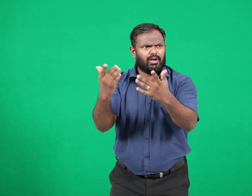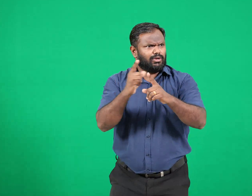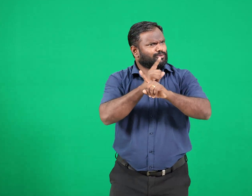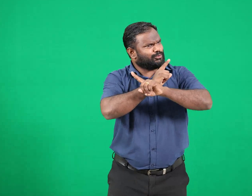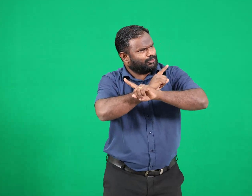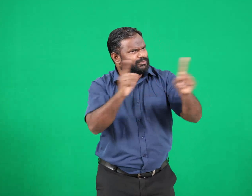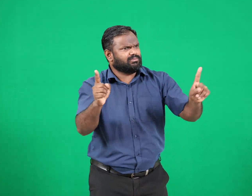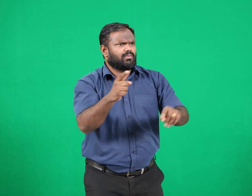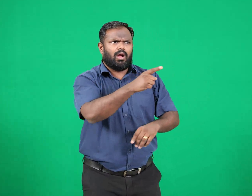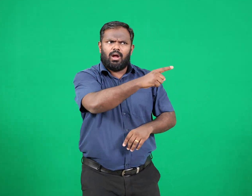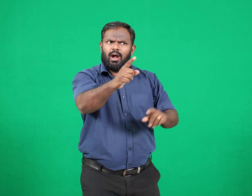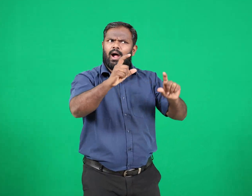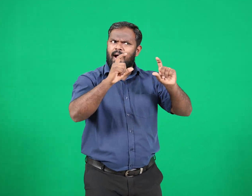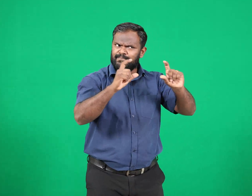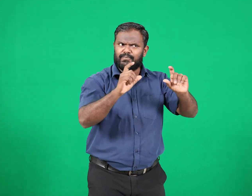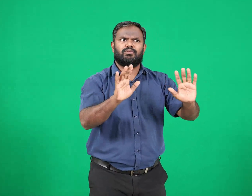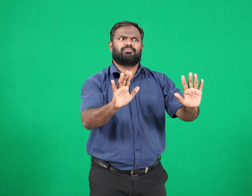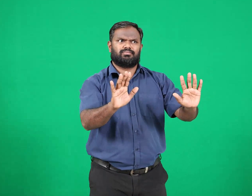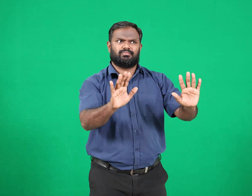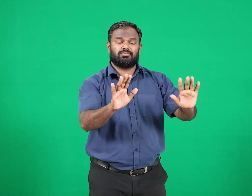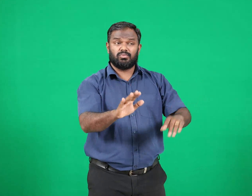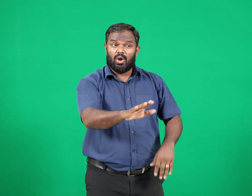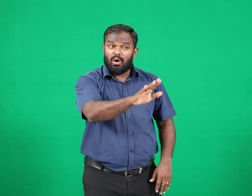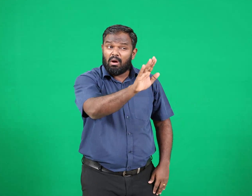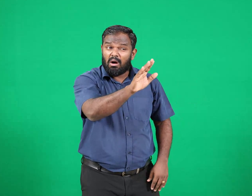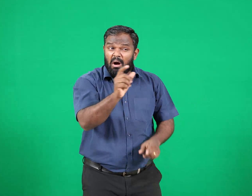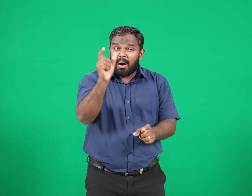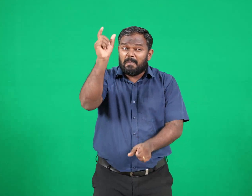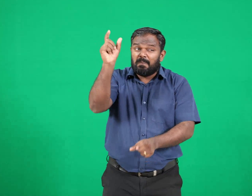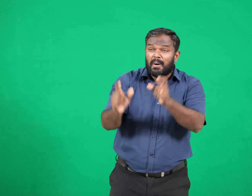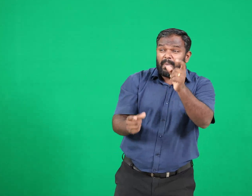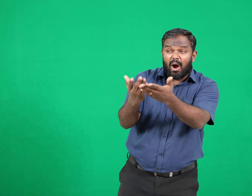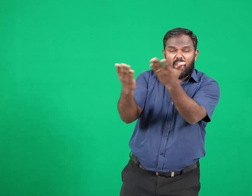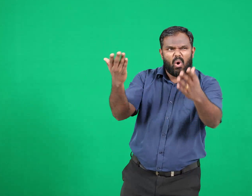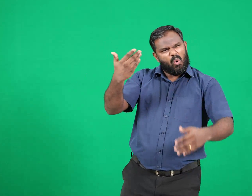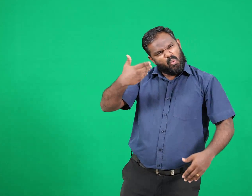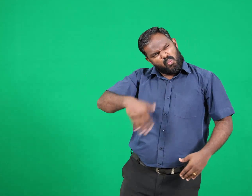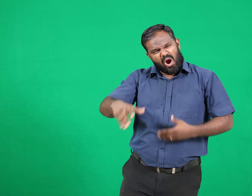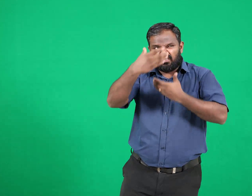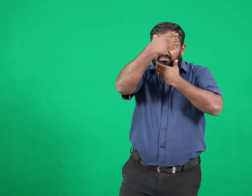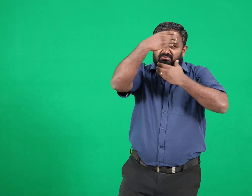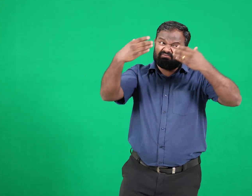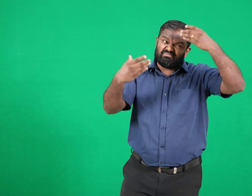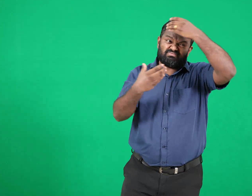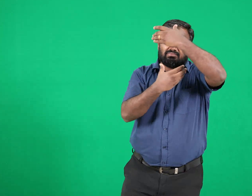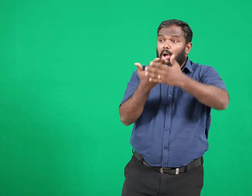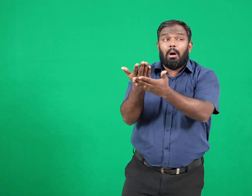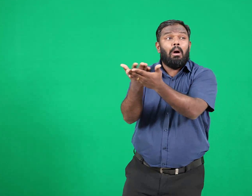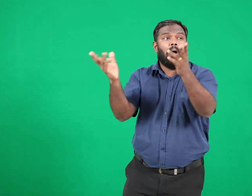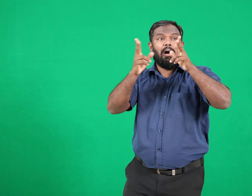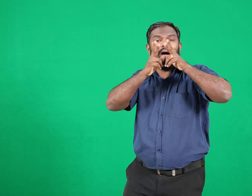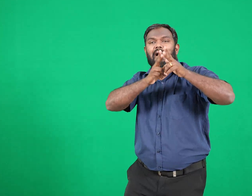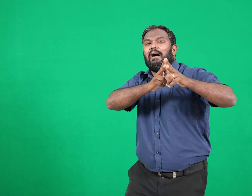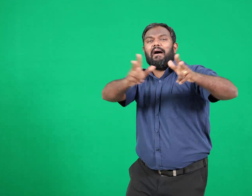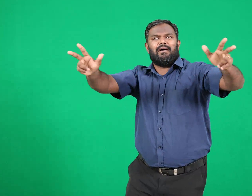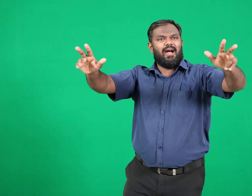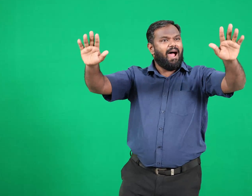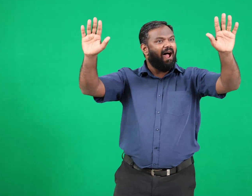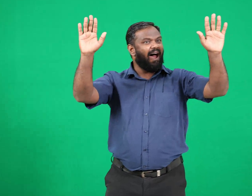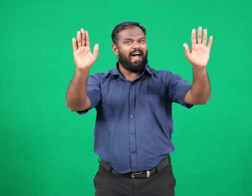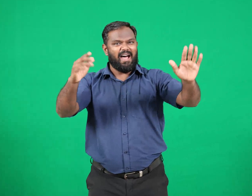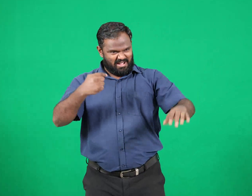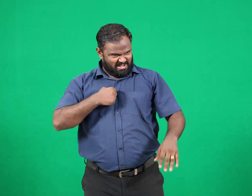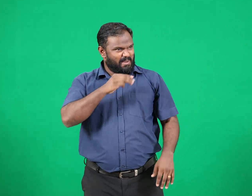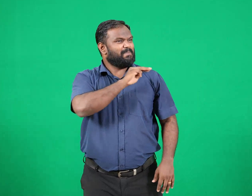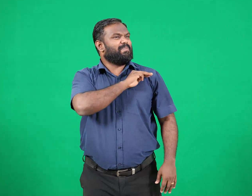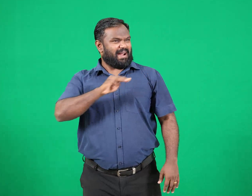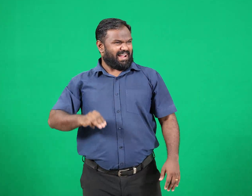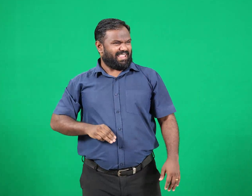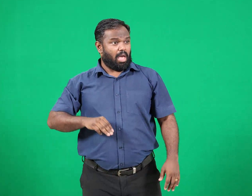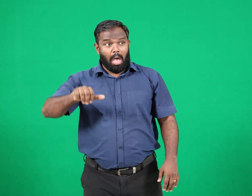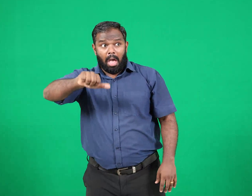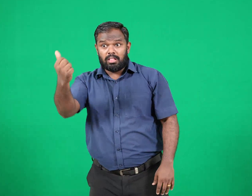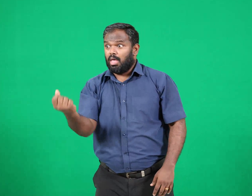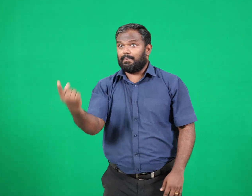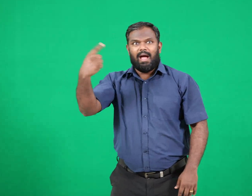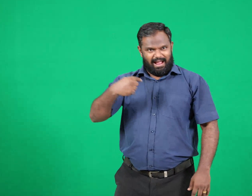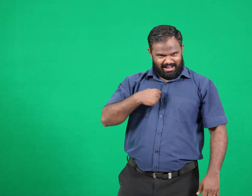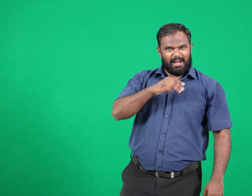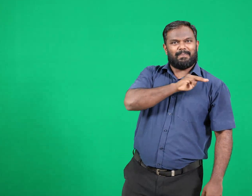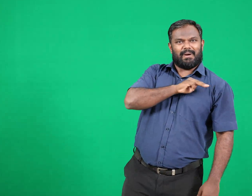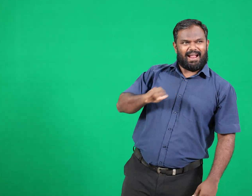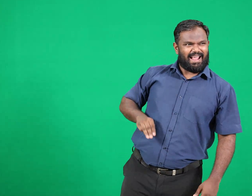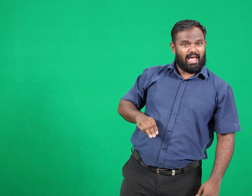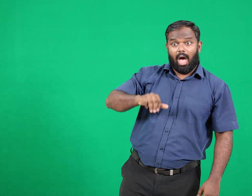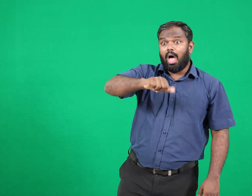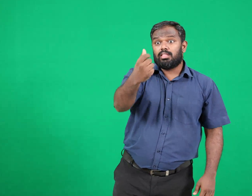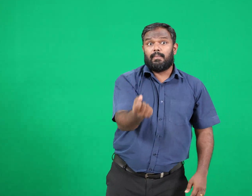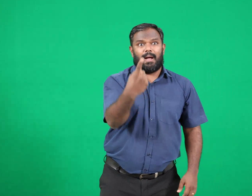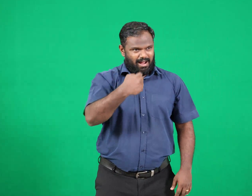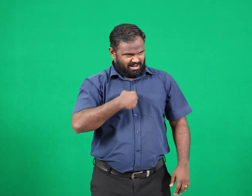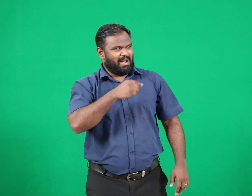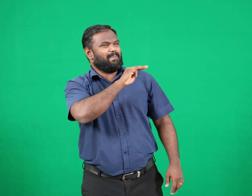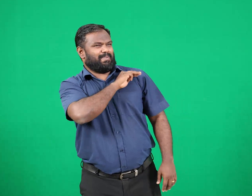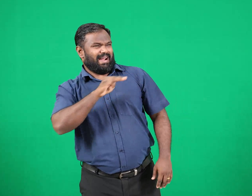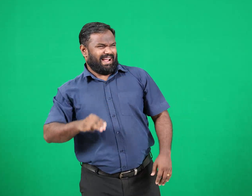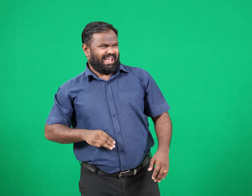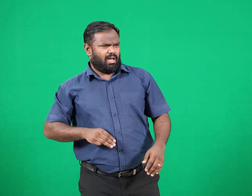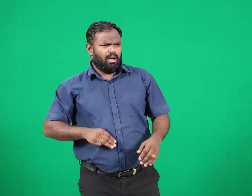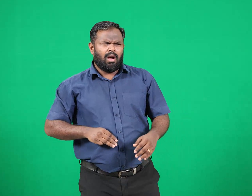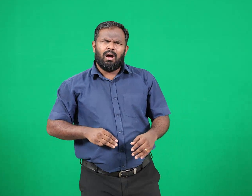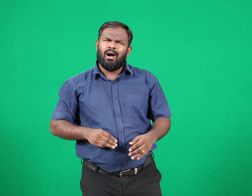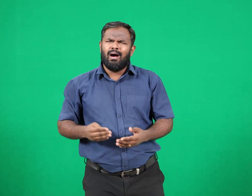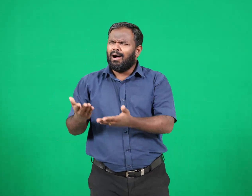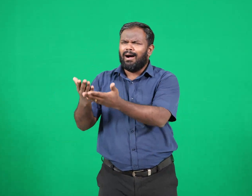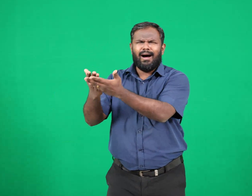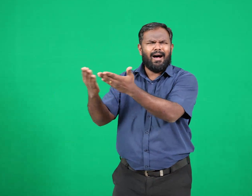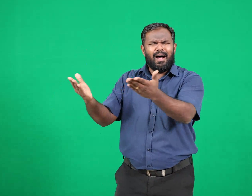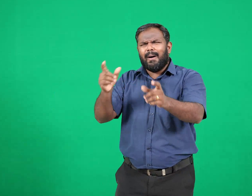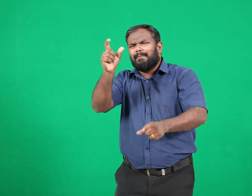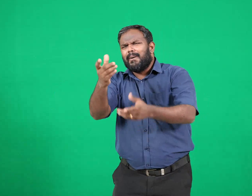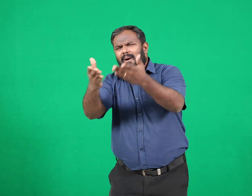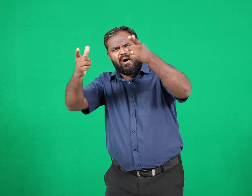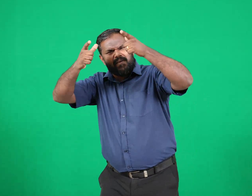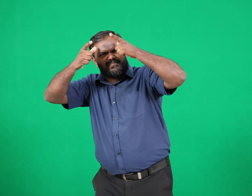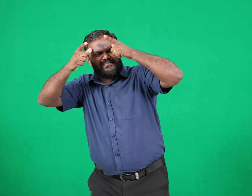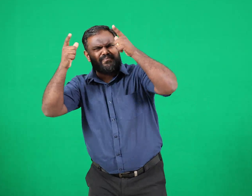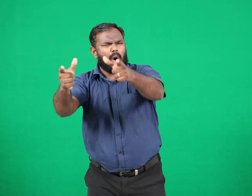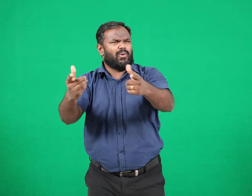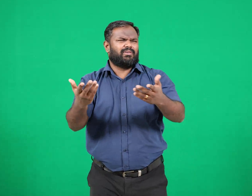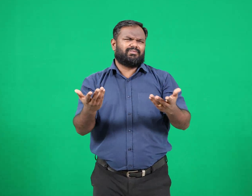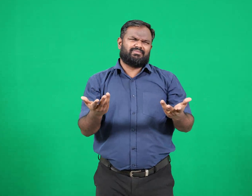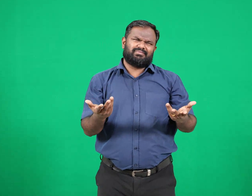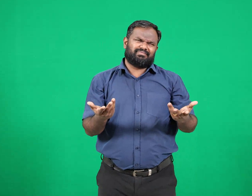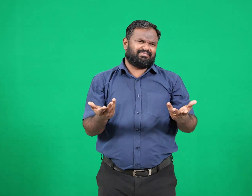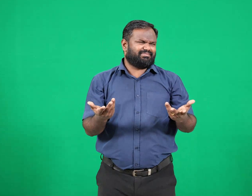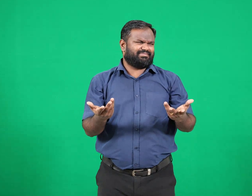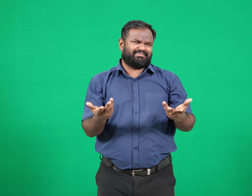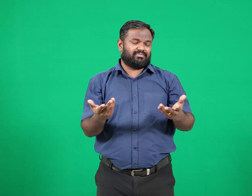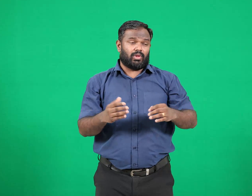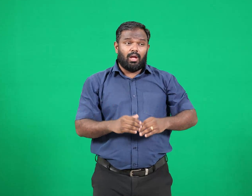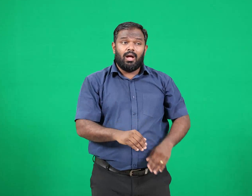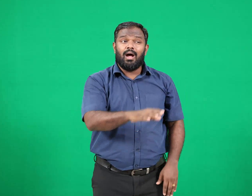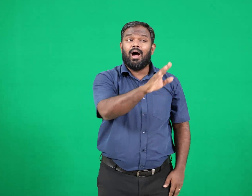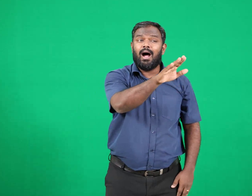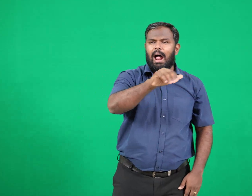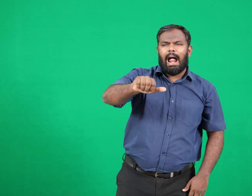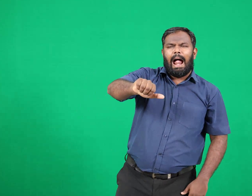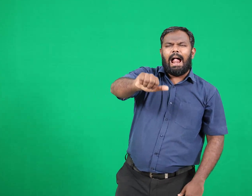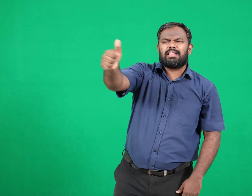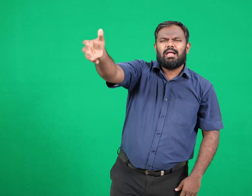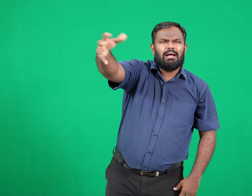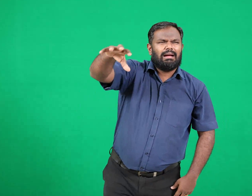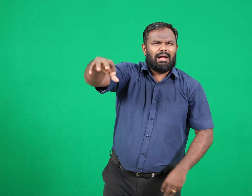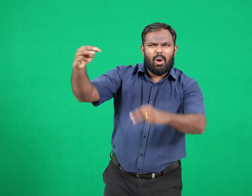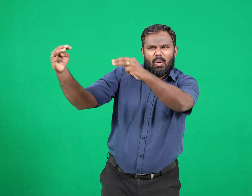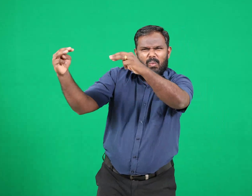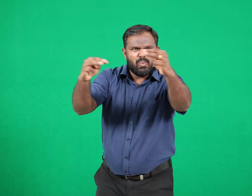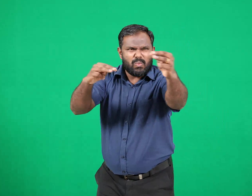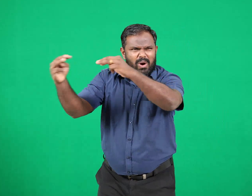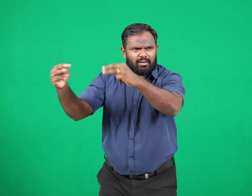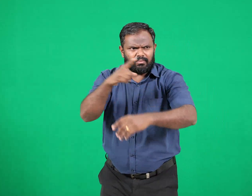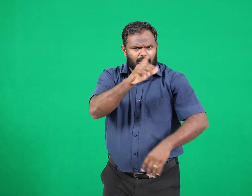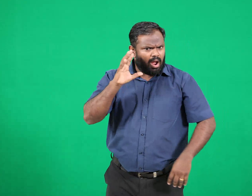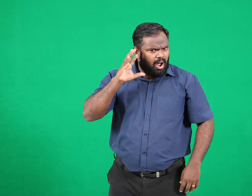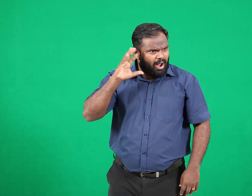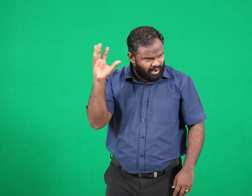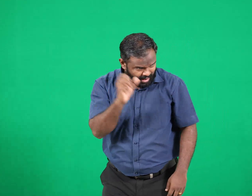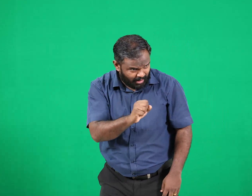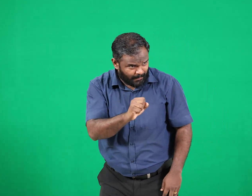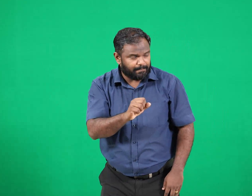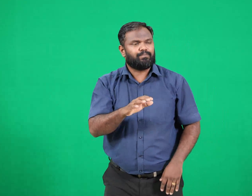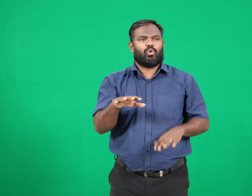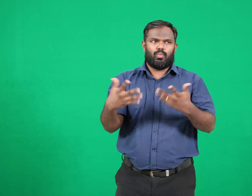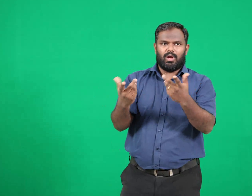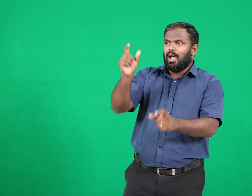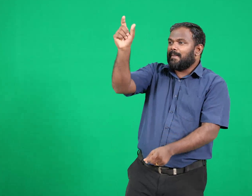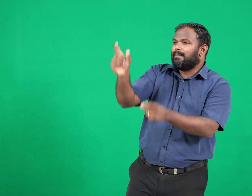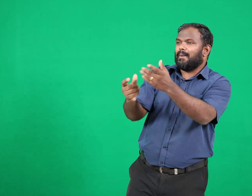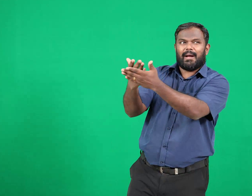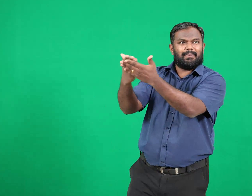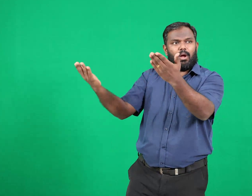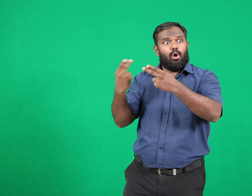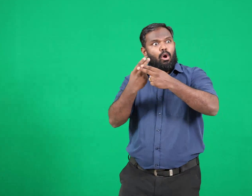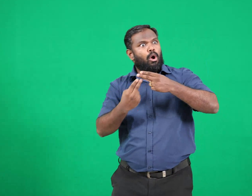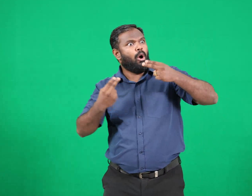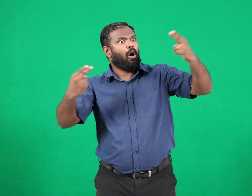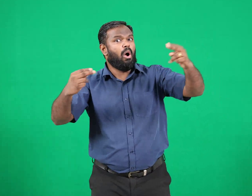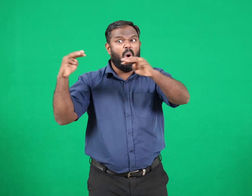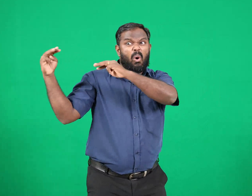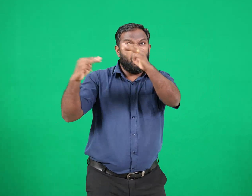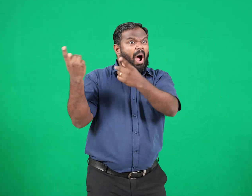For many will come in My name, claiming, ' I am the Christ,' and will deceive many.